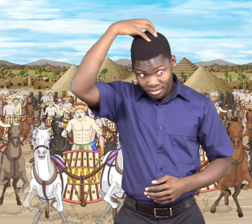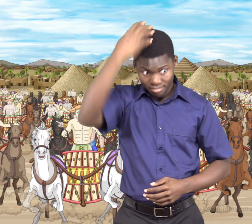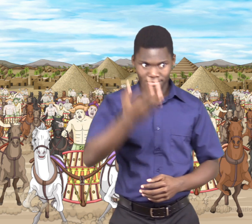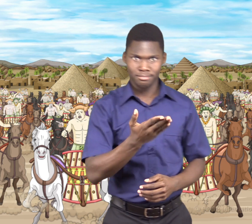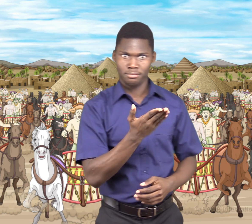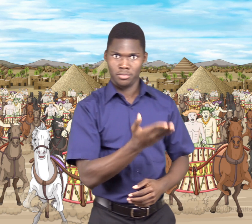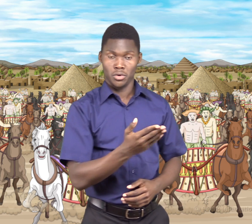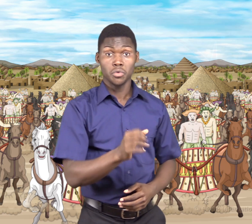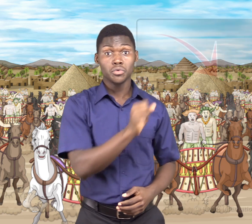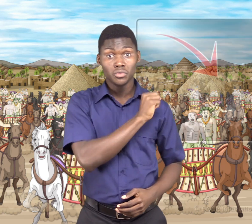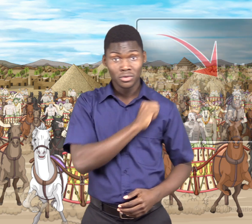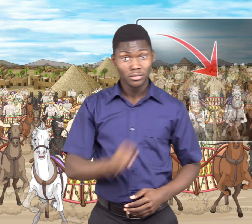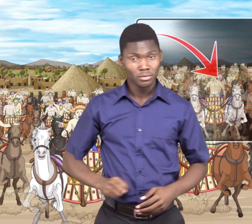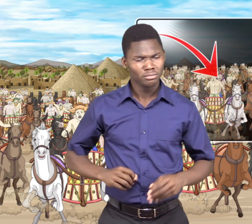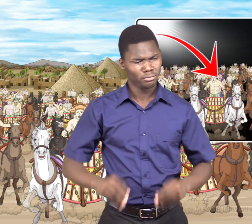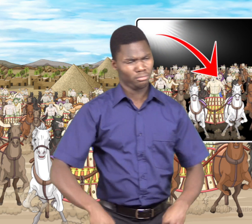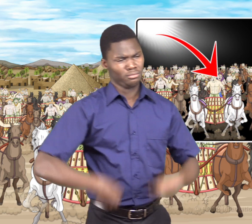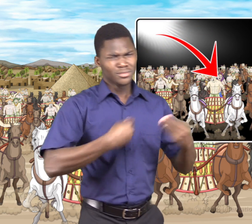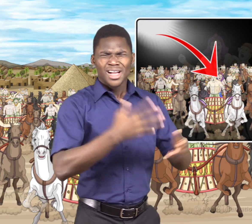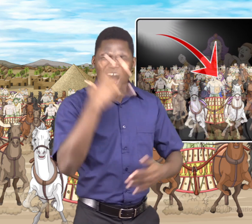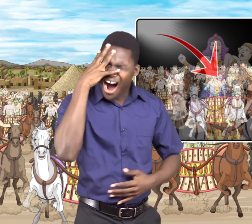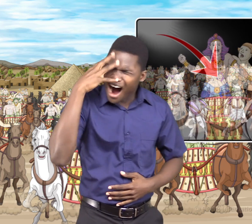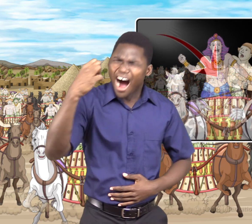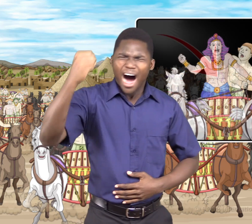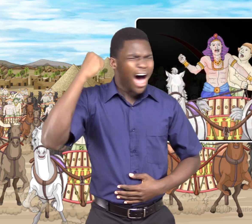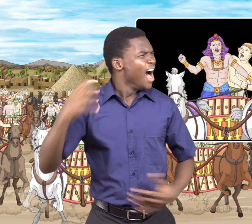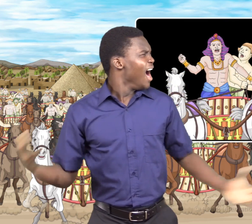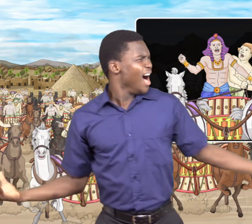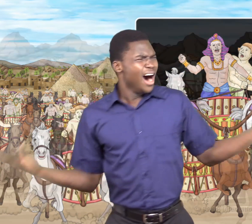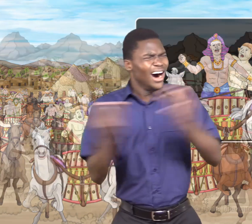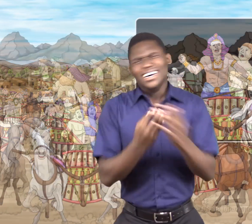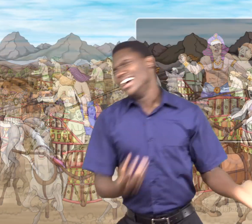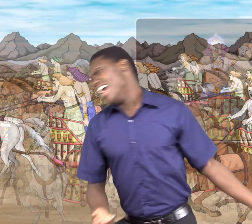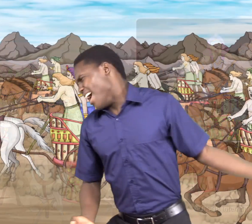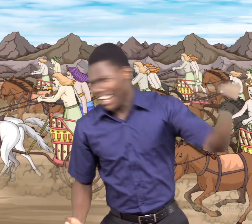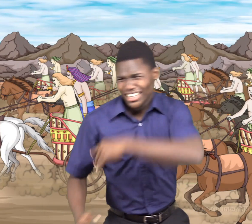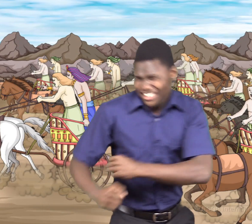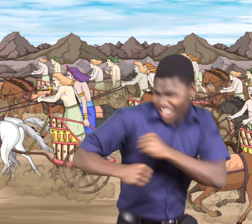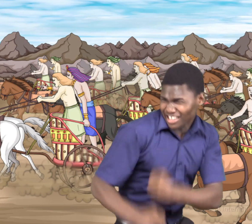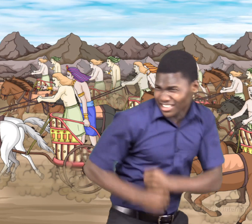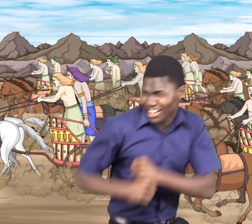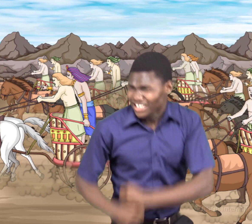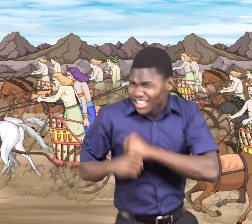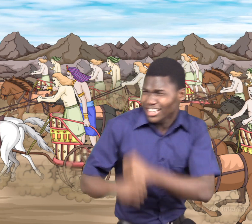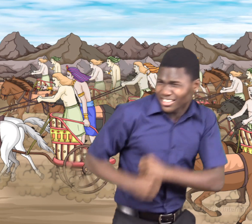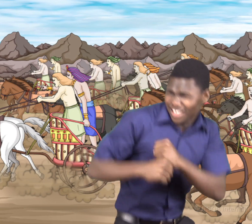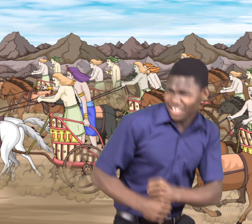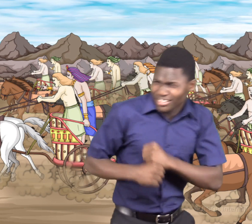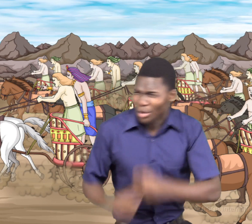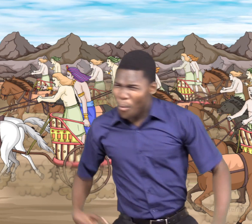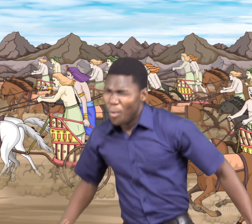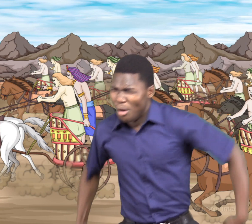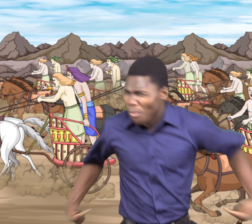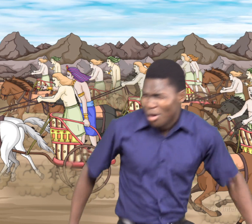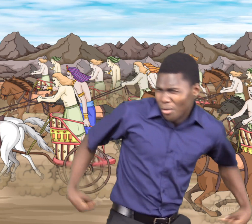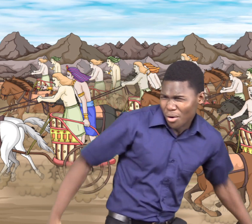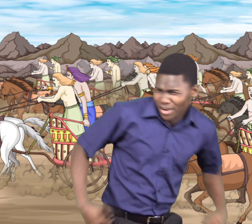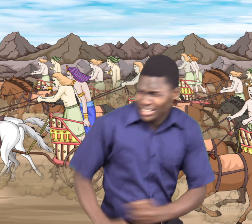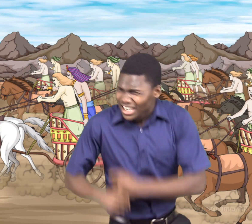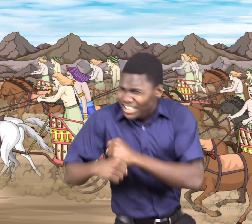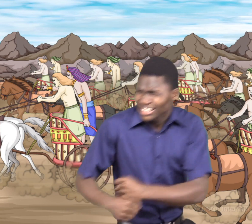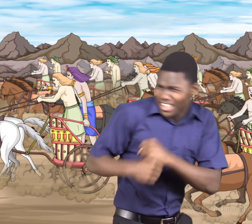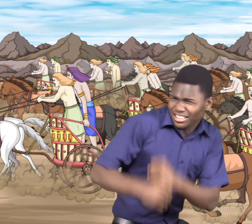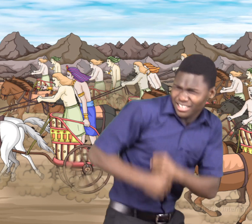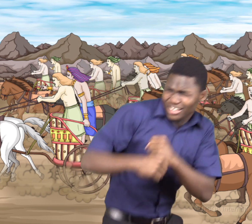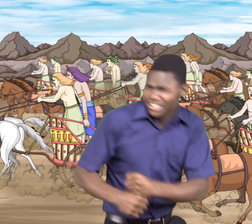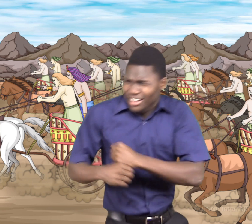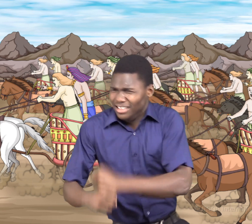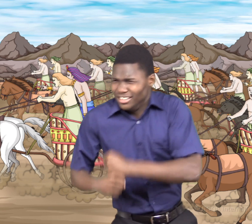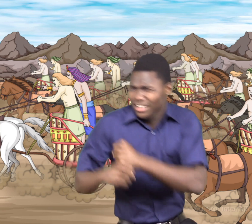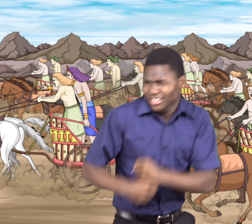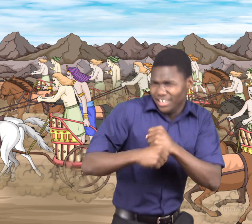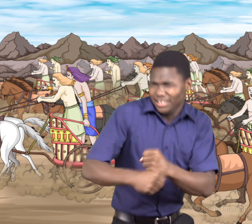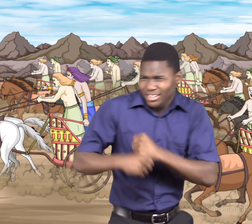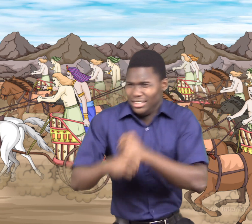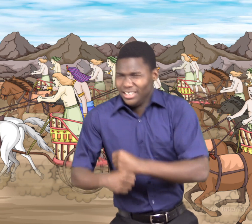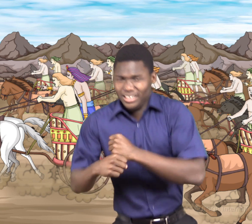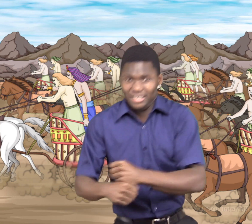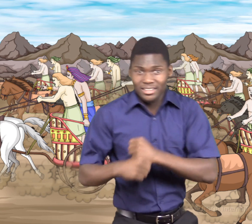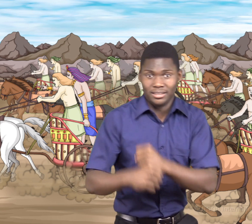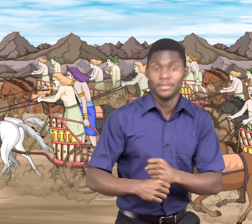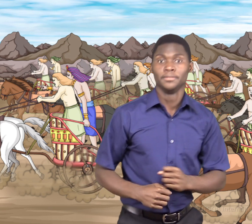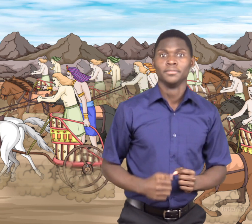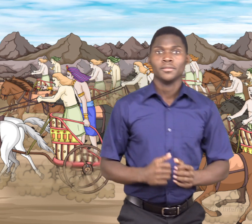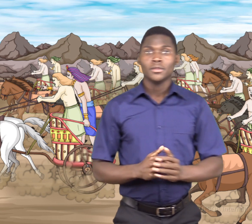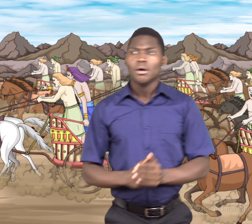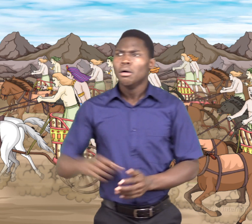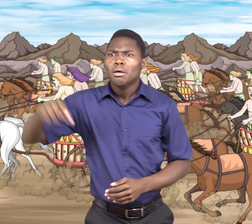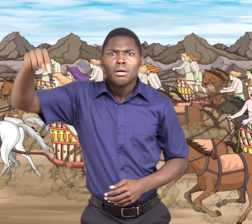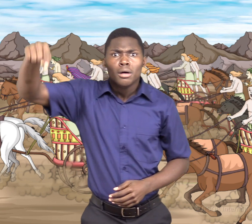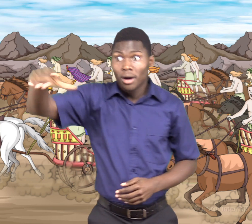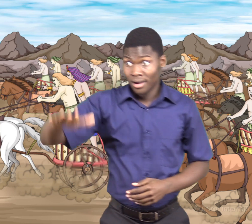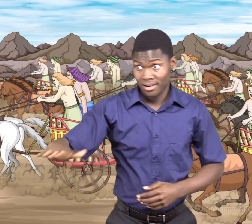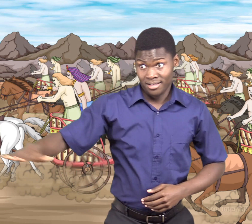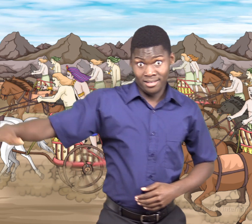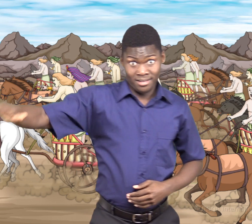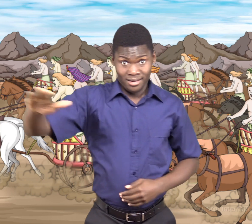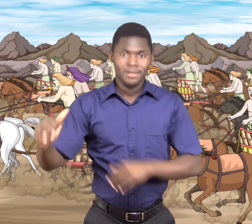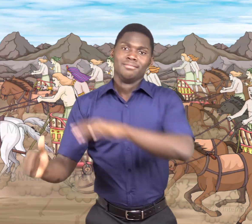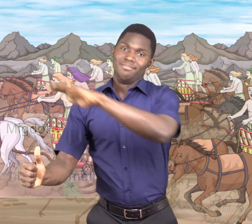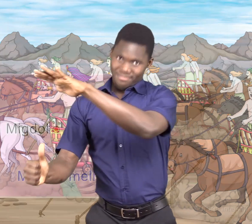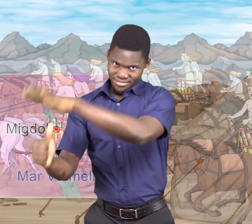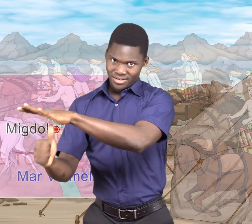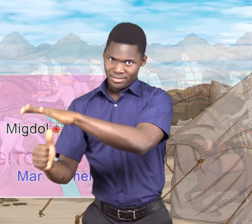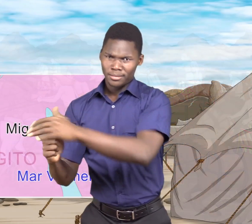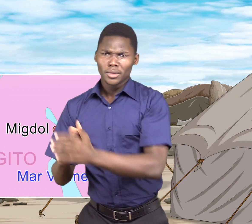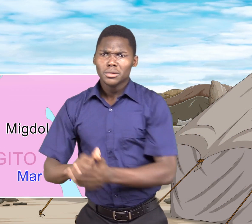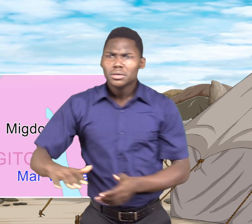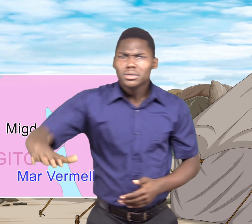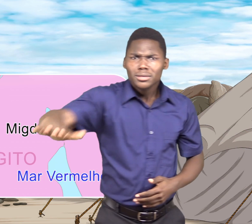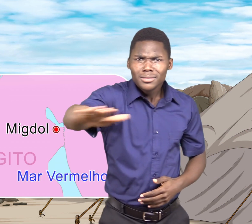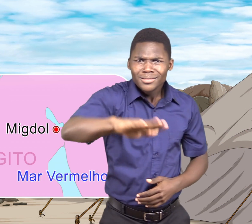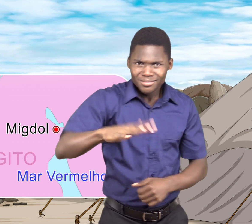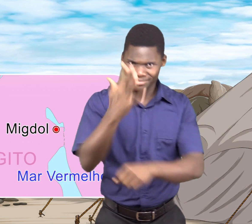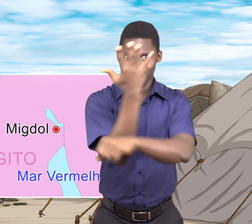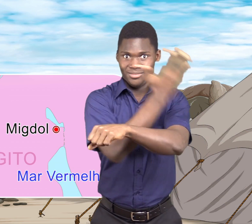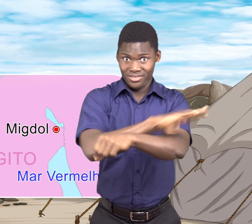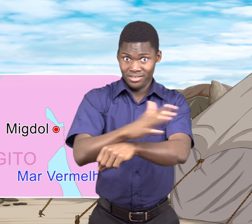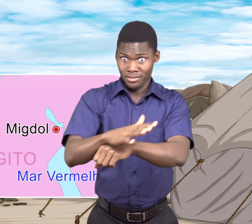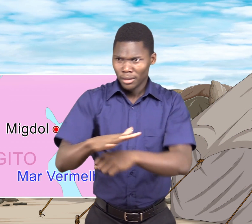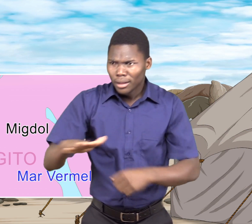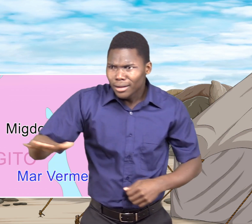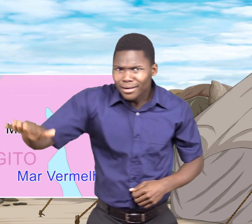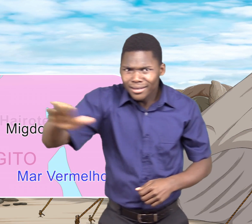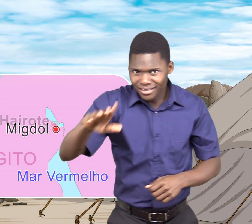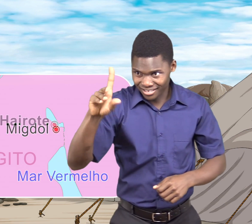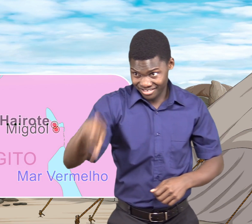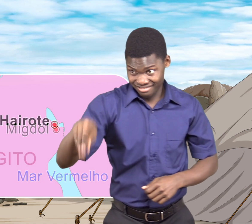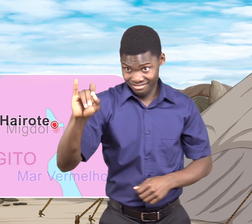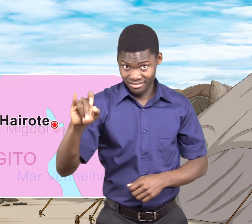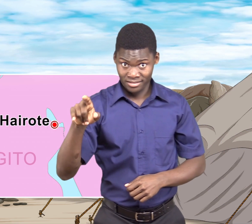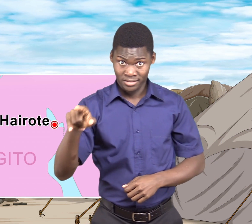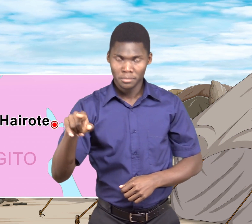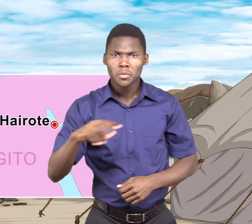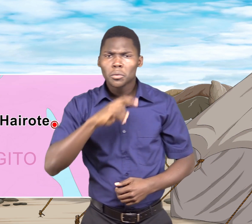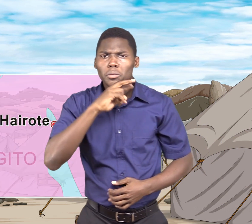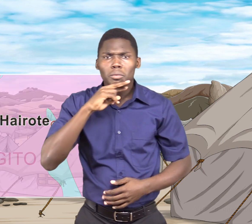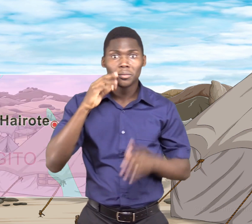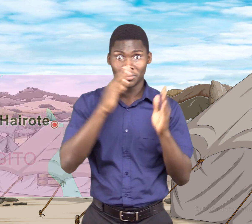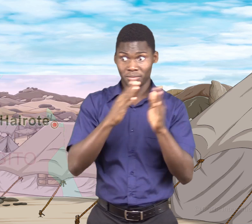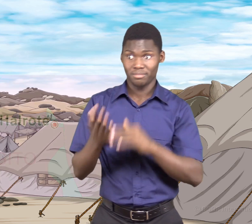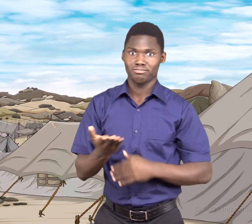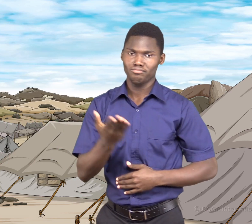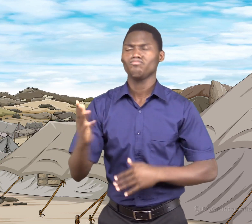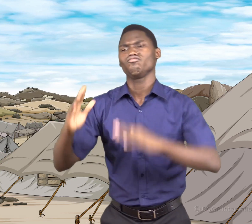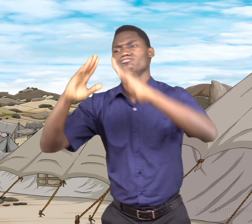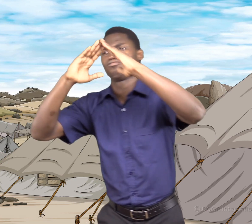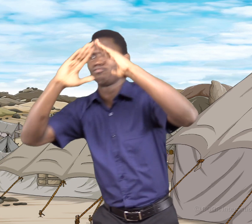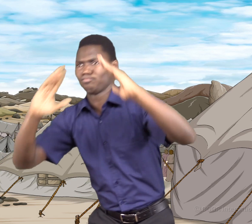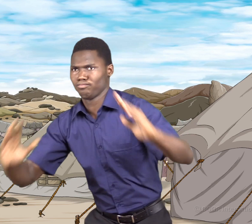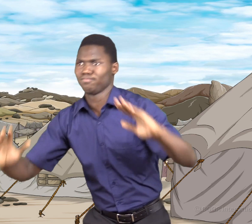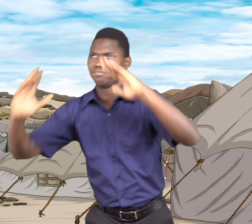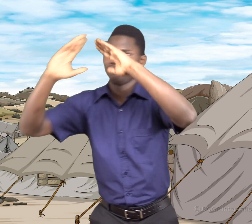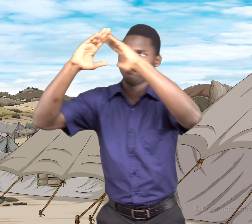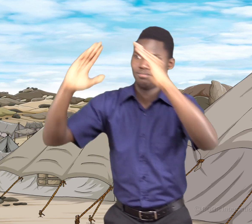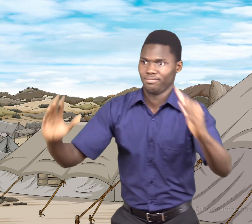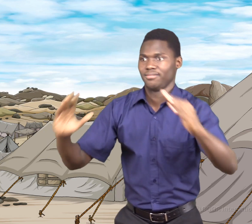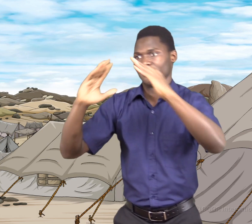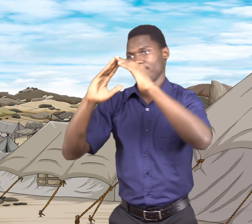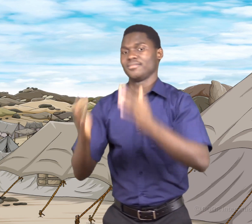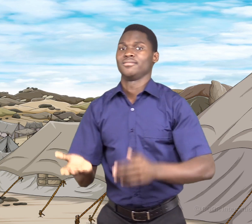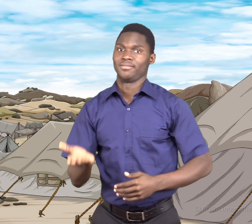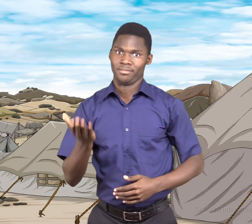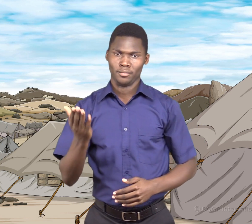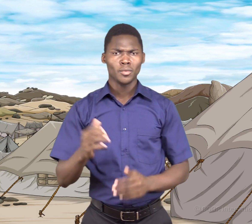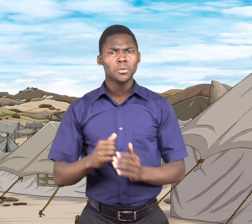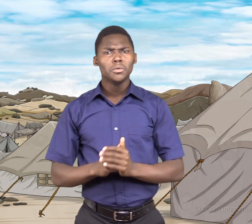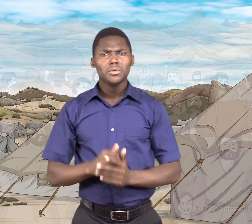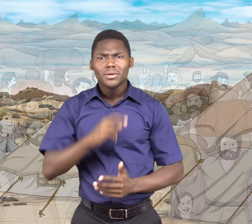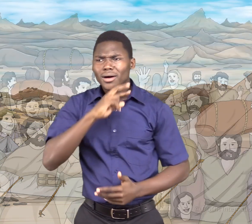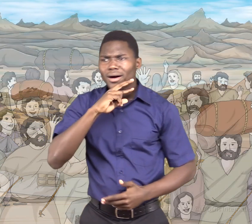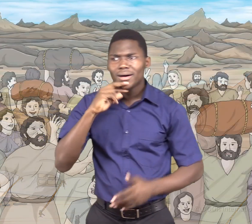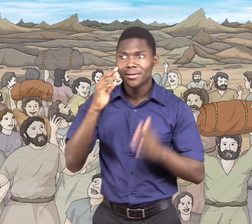And the LORD hardened the heart of Pharaoh king of Egypt so that he pursued the Israelites, who were marching out defiantly.